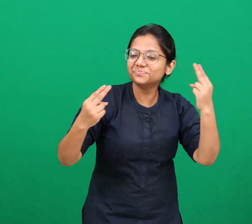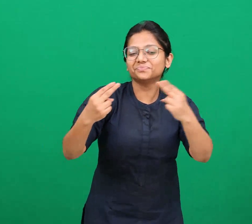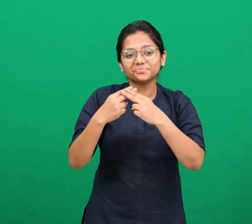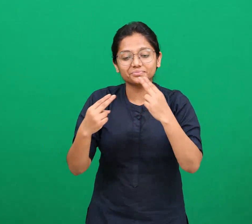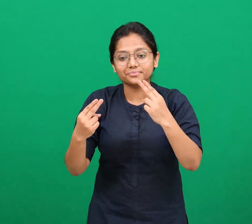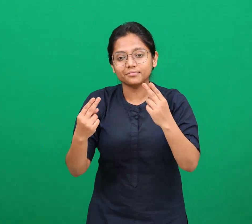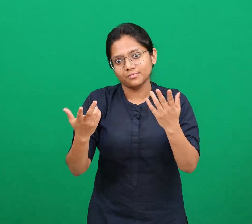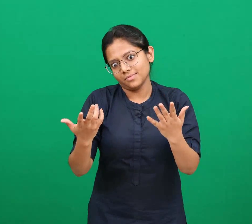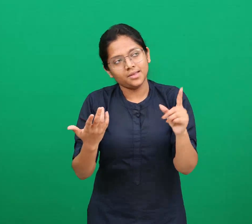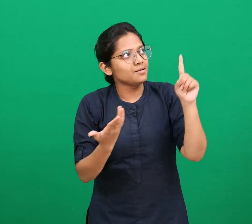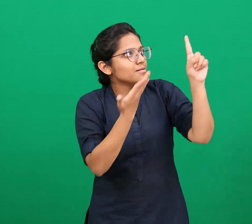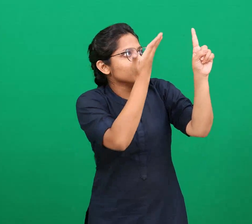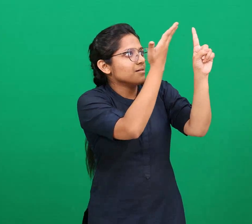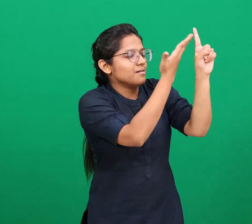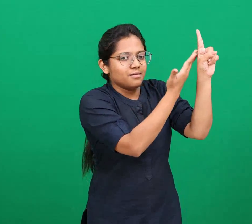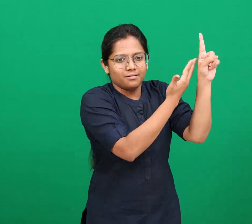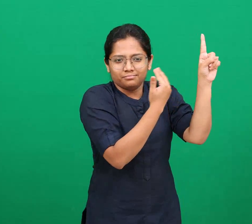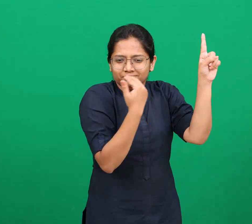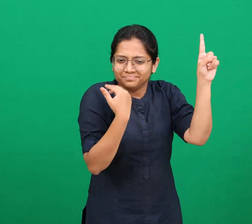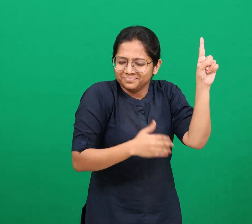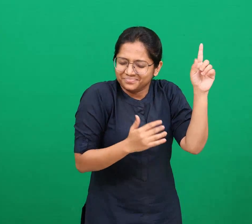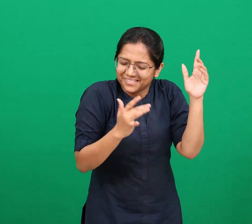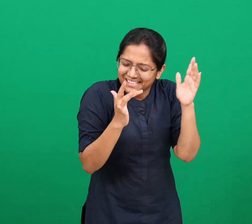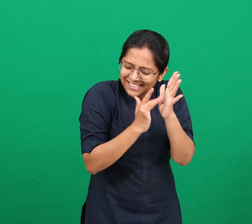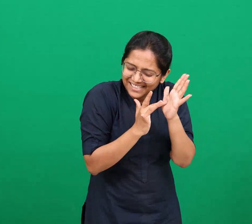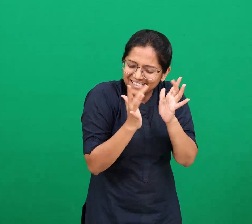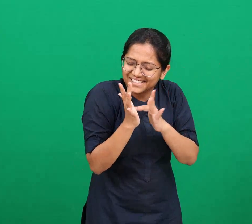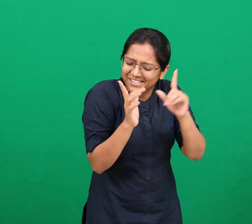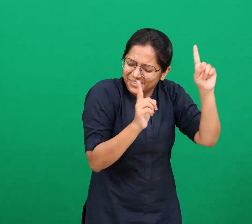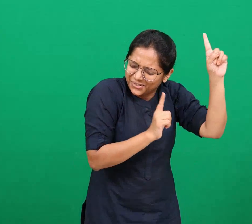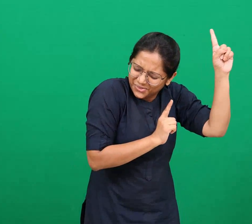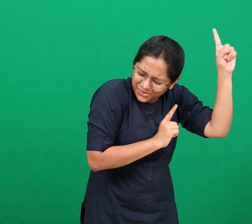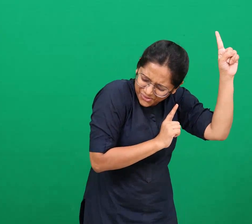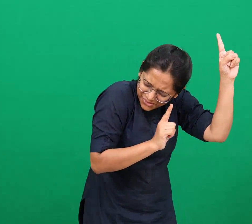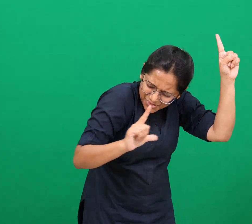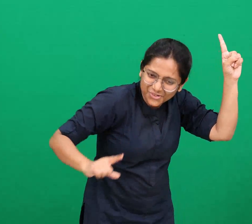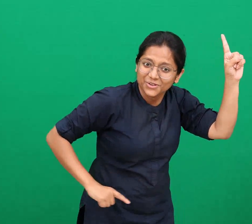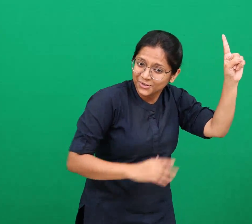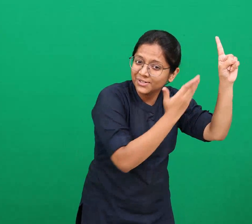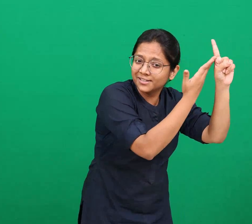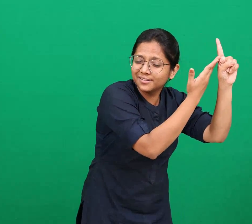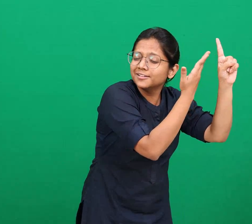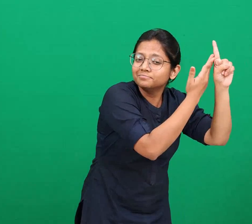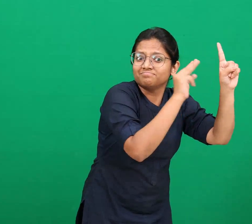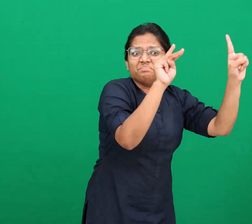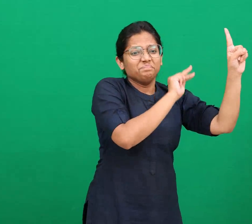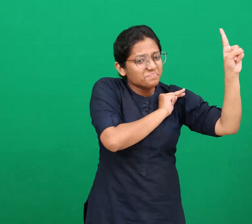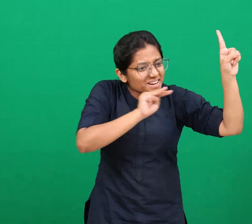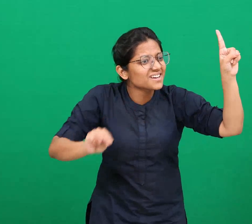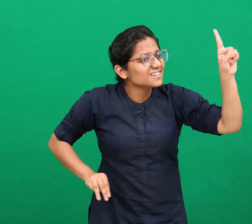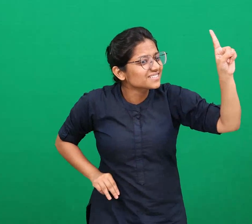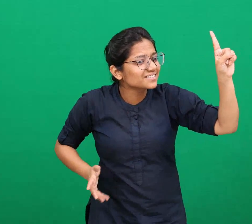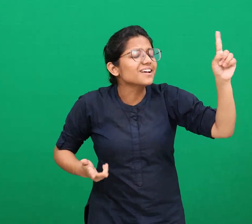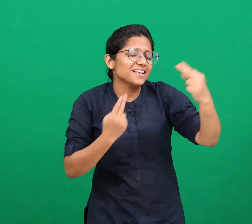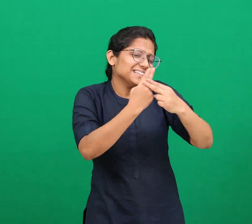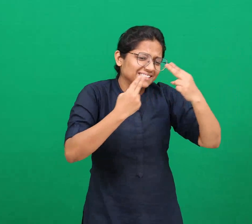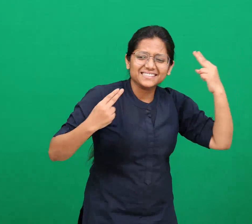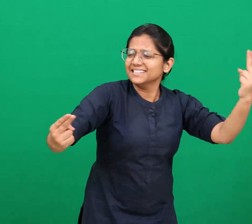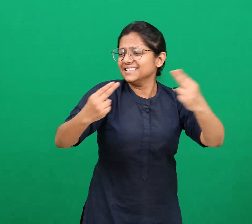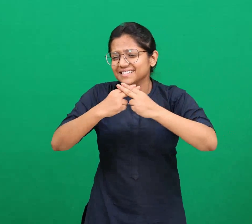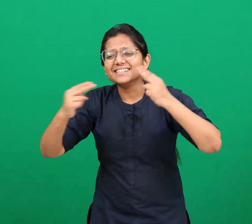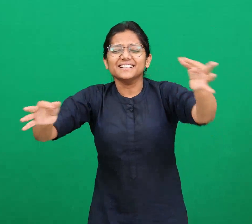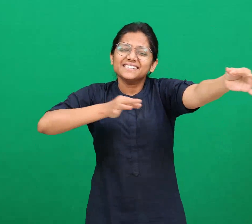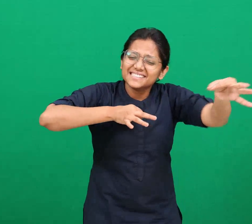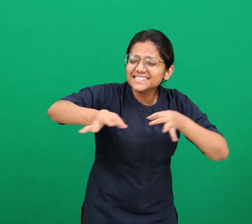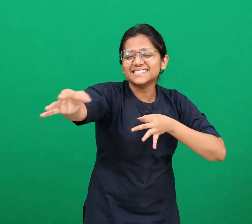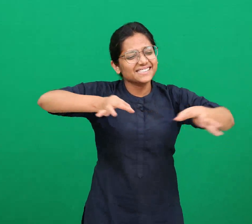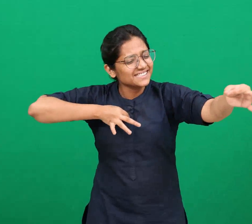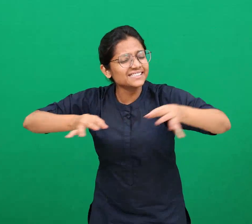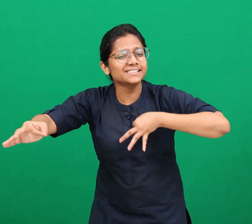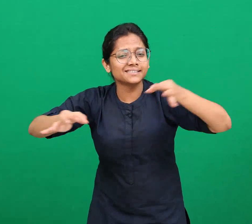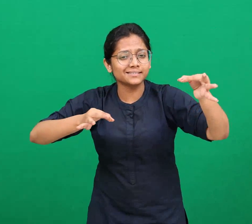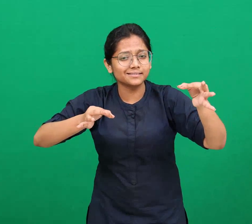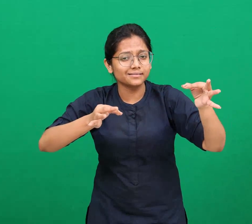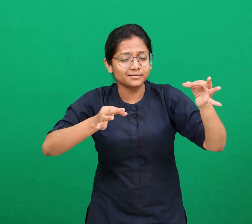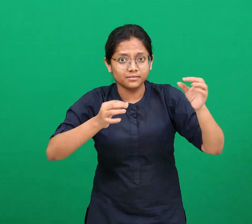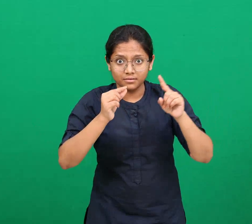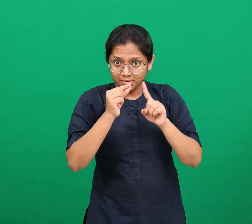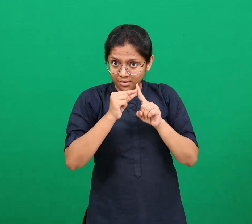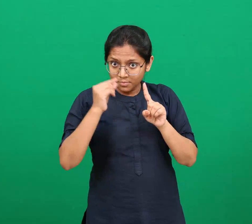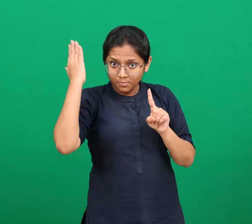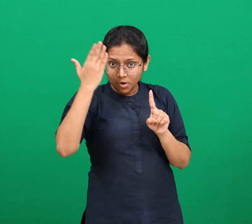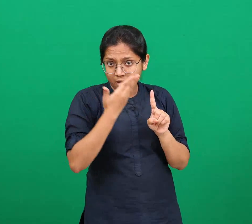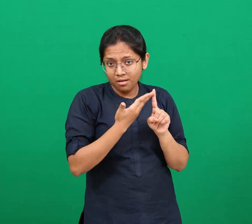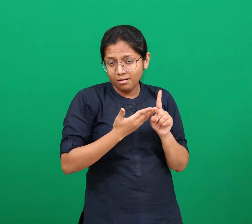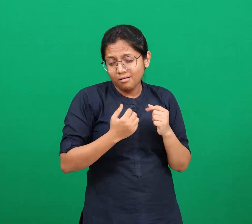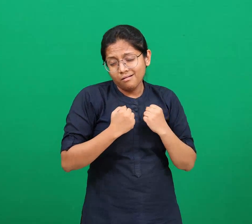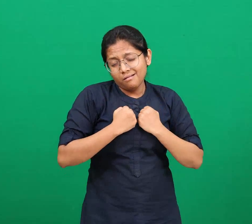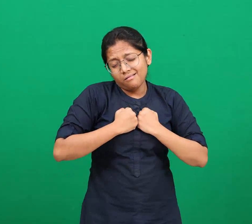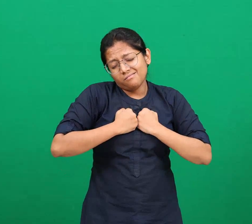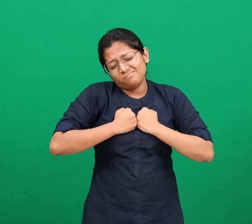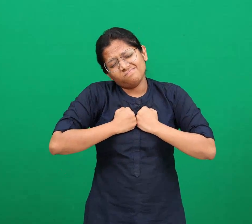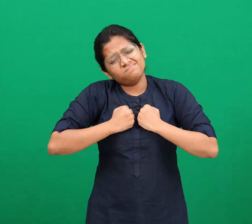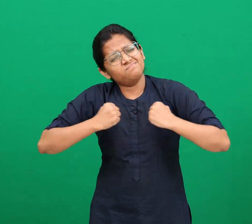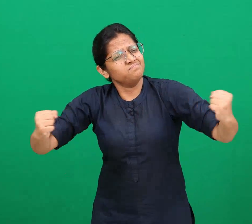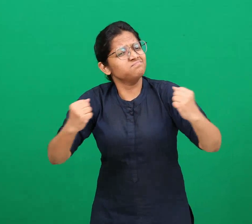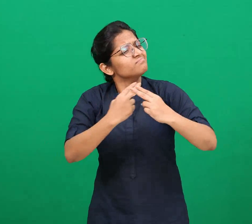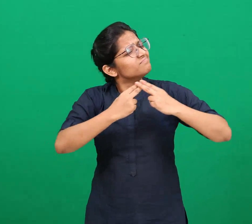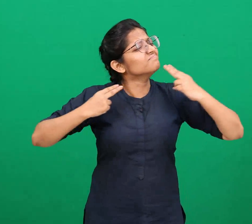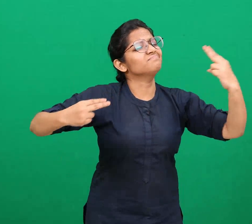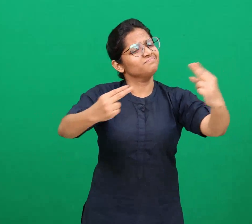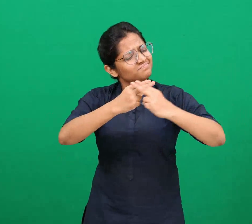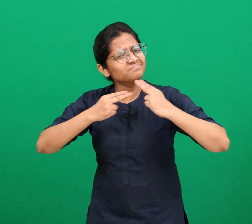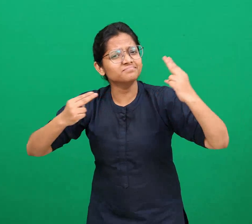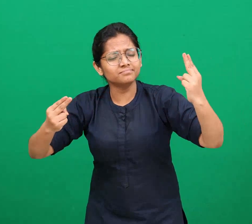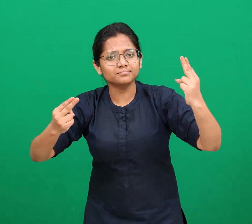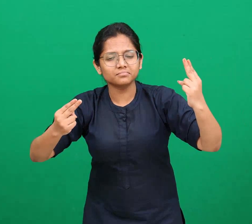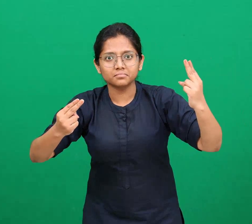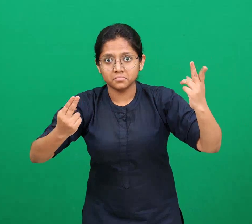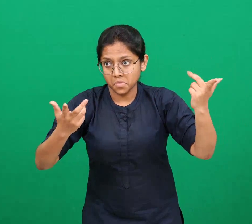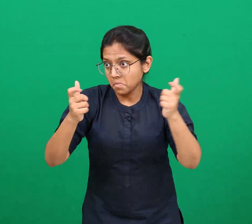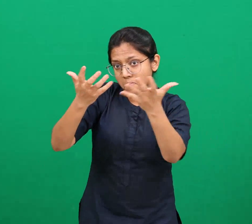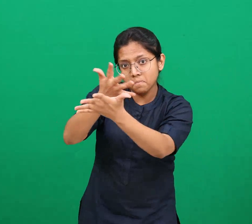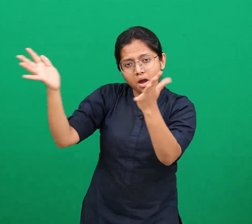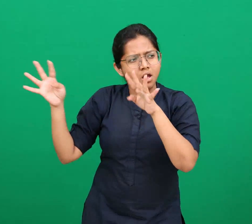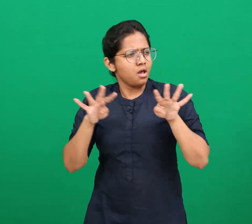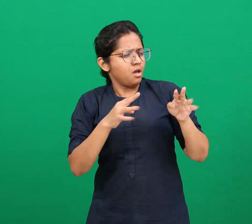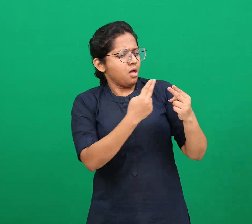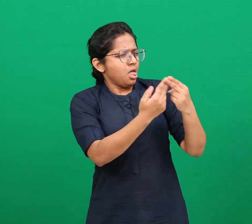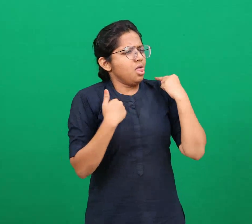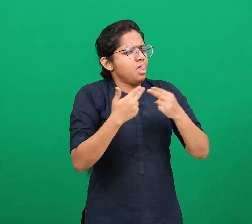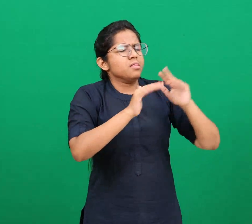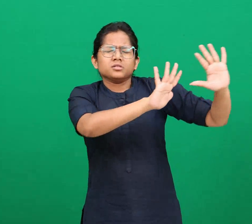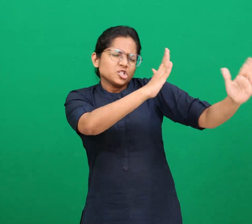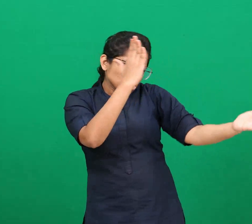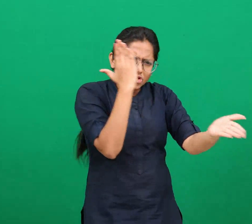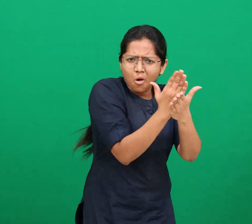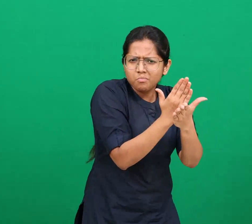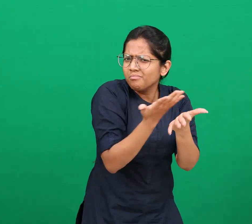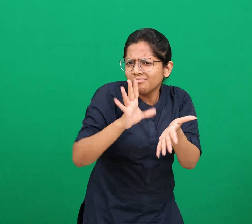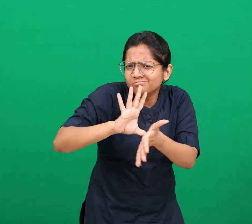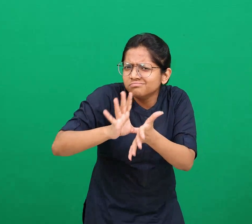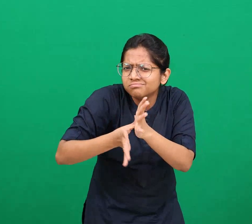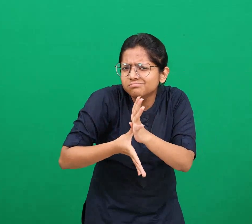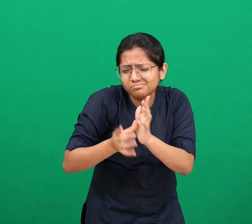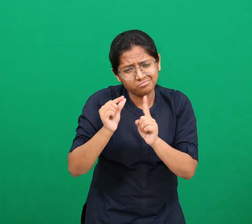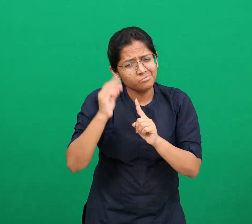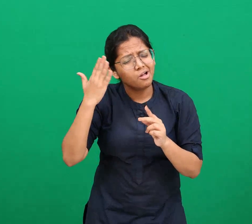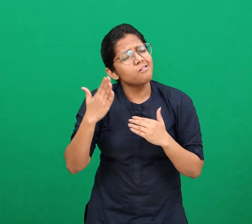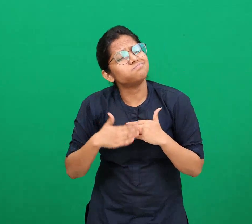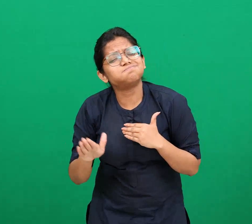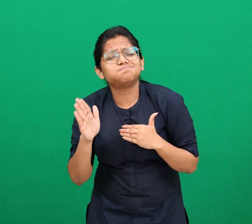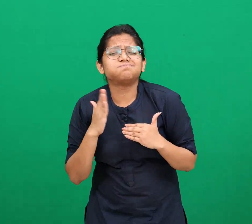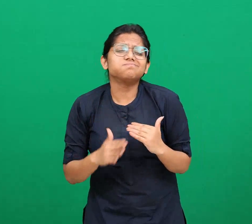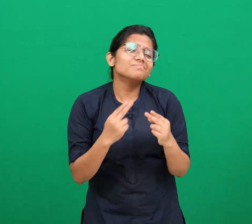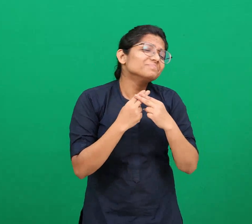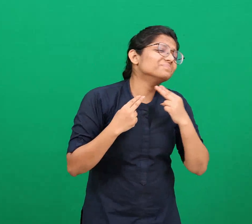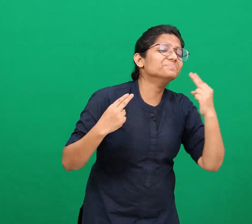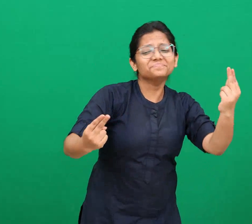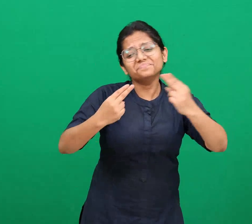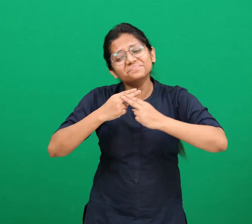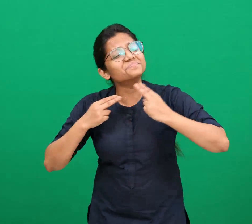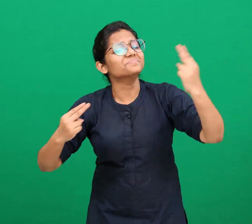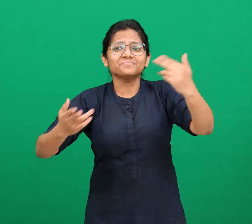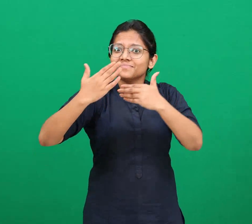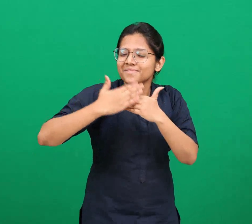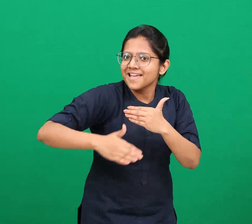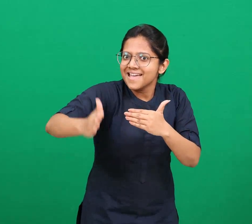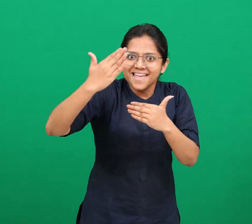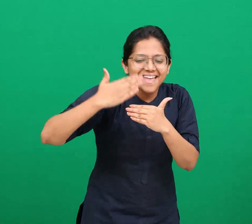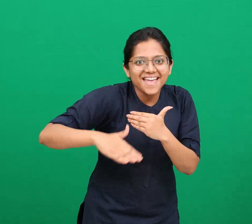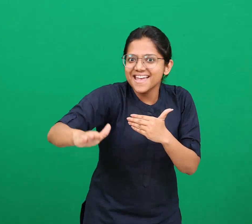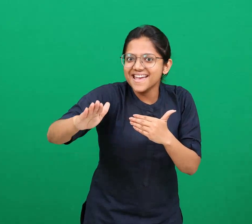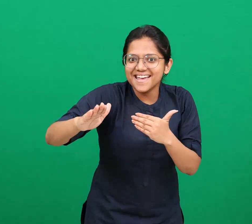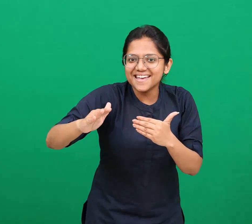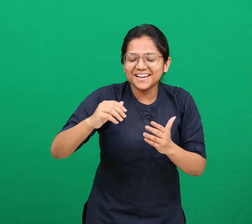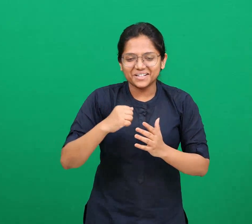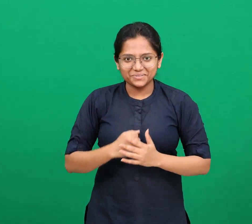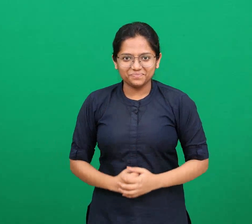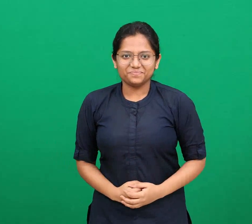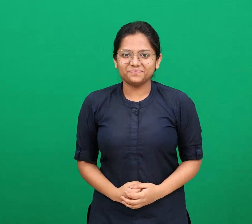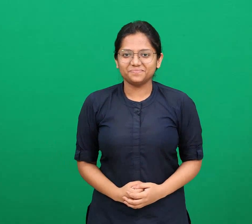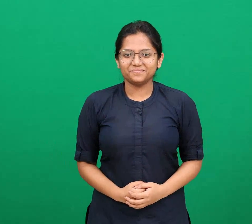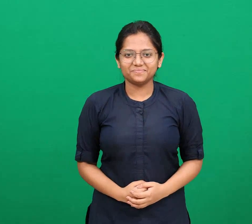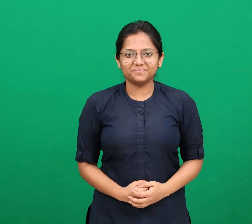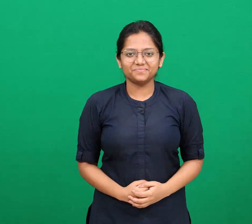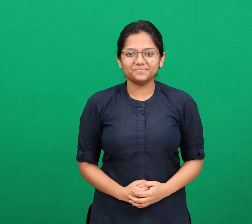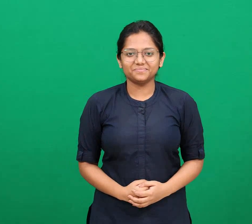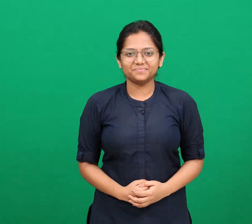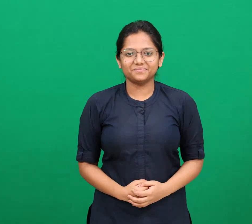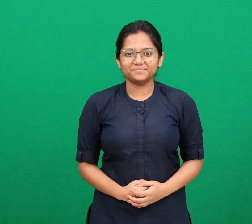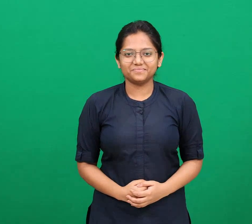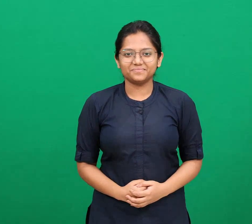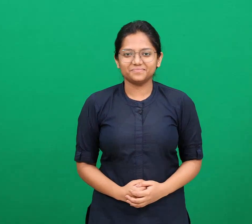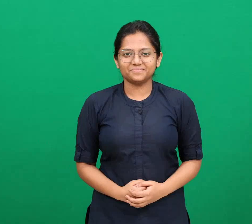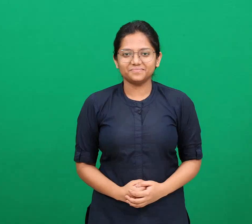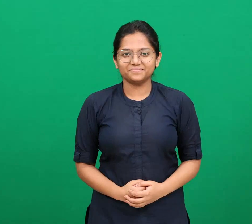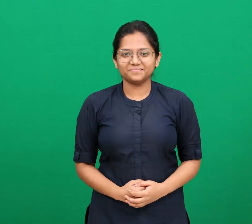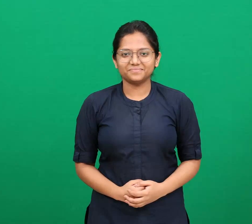Boldly and freely he proclaimed the kingdom of God and taught about the Lord Jesus Christ.